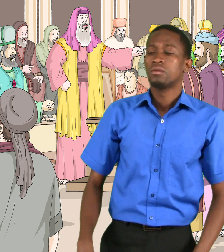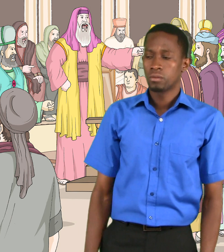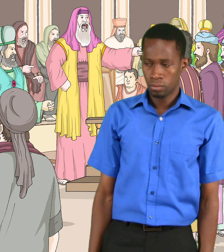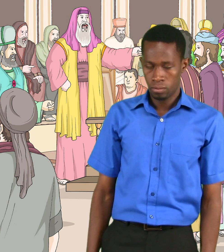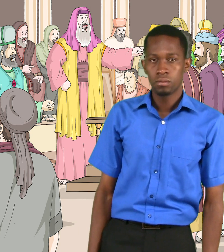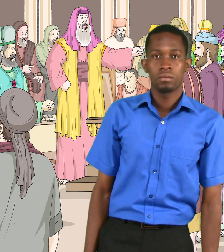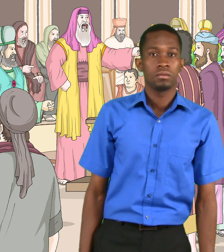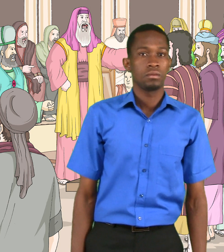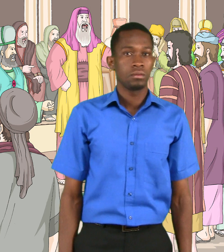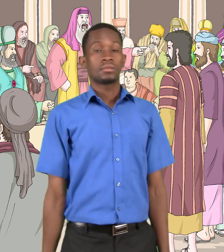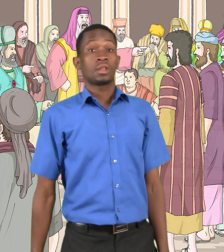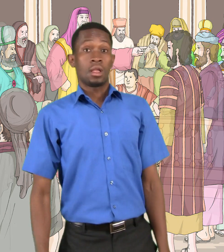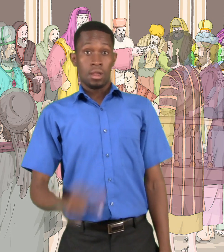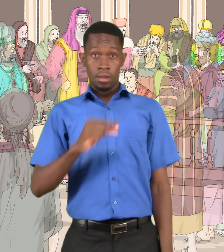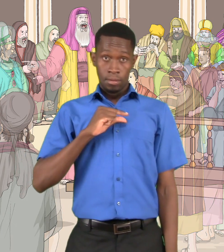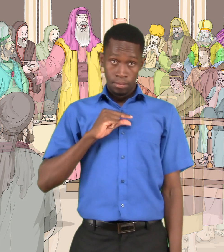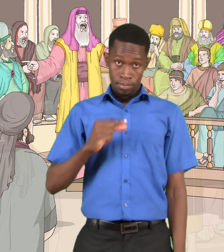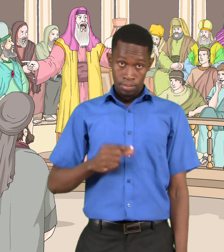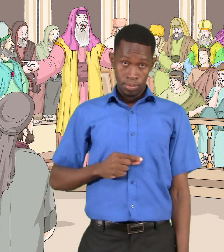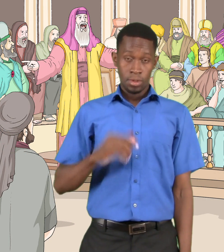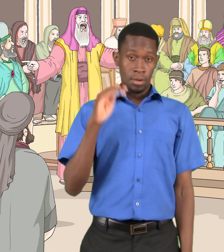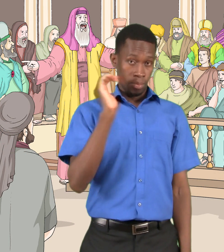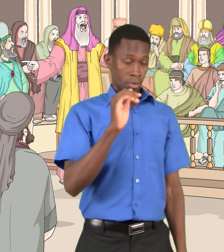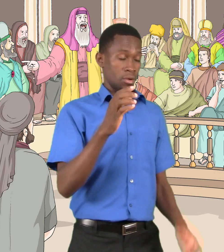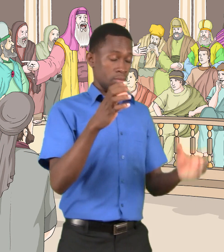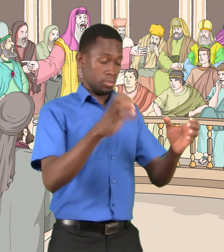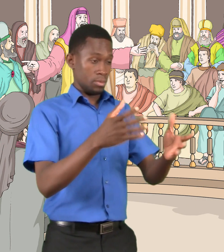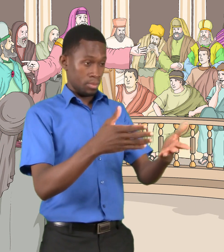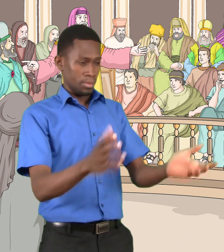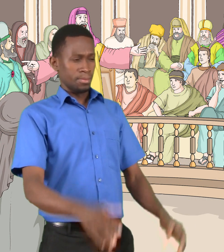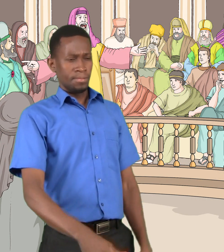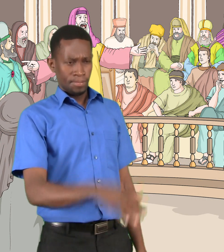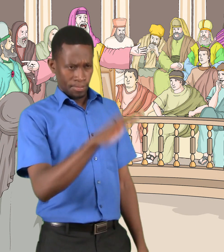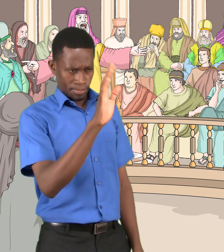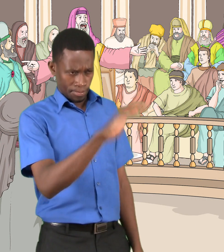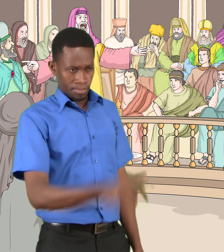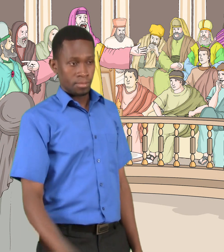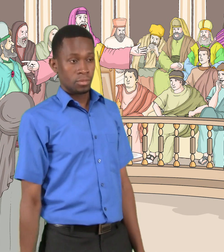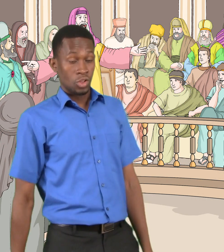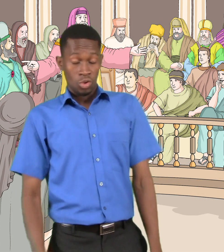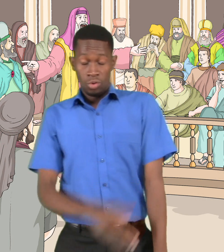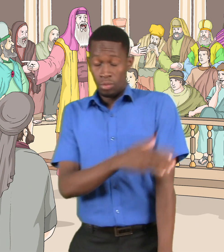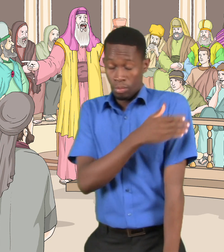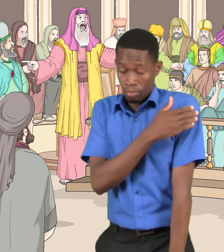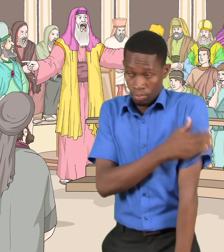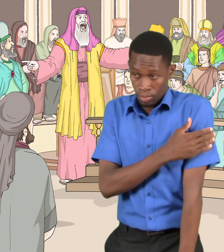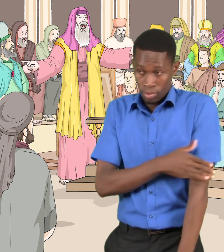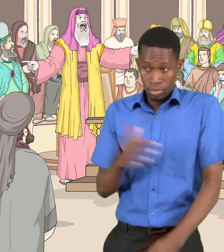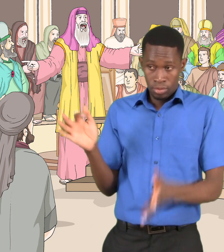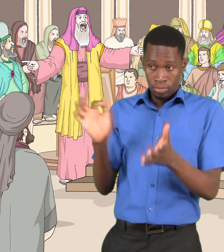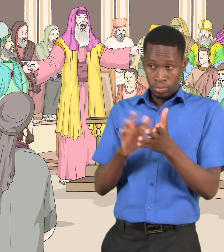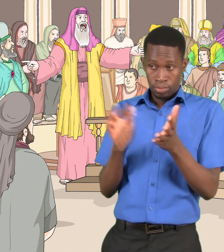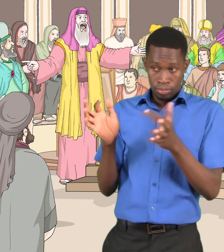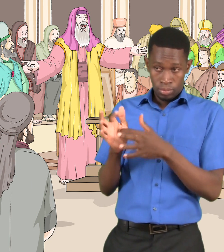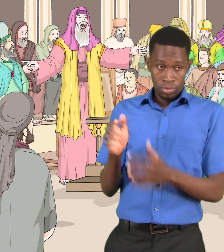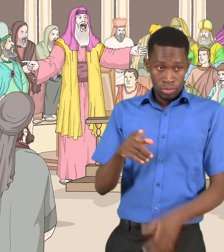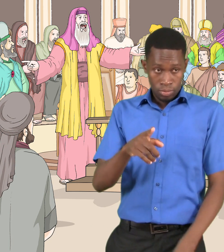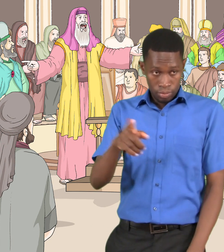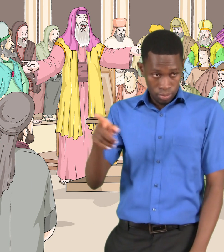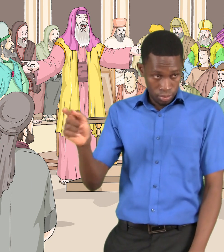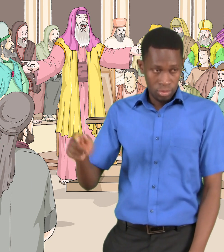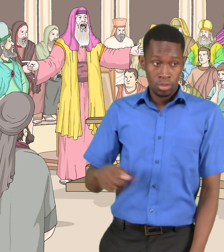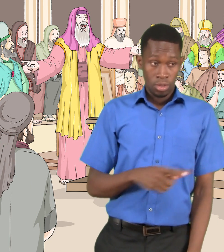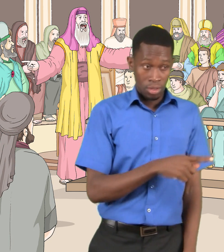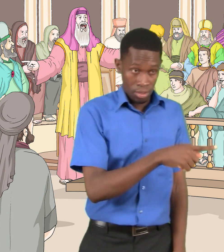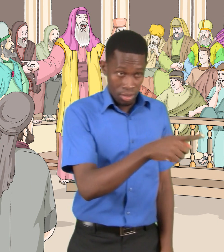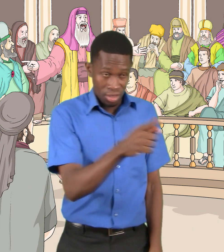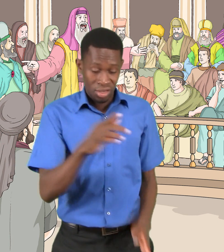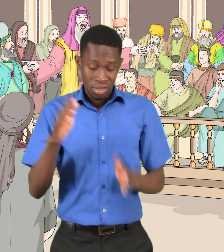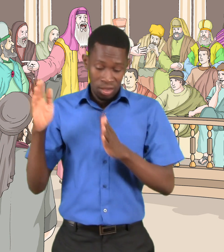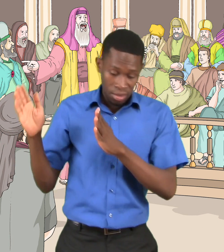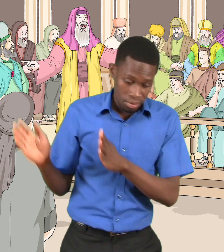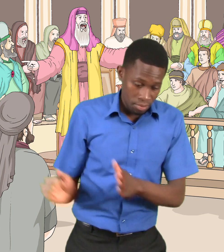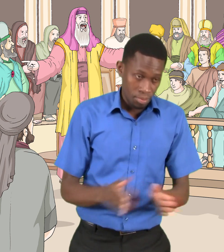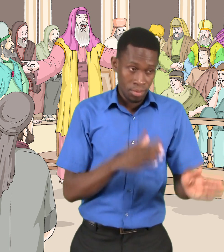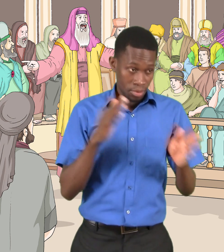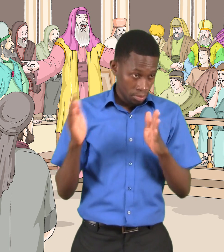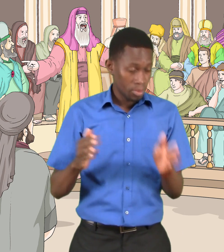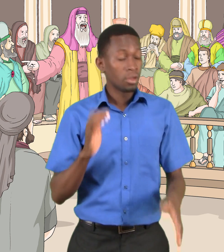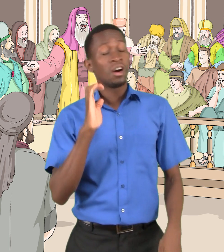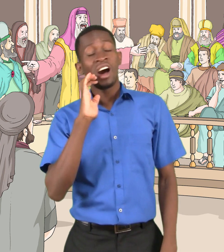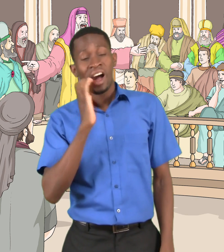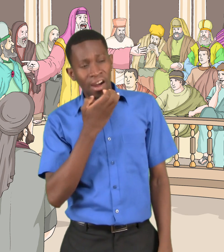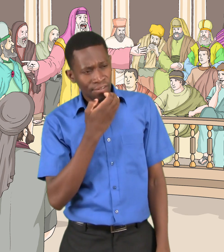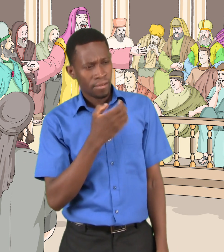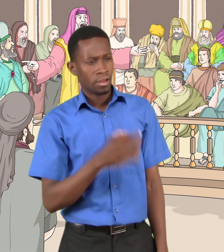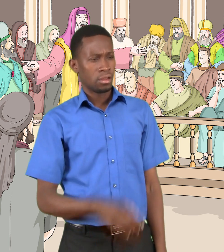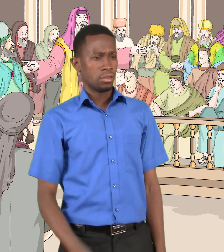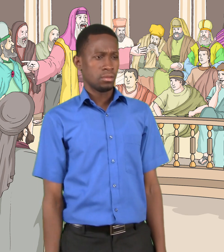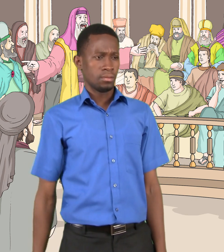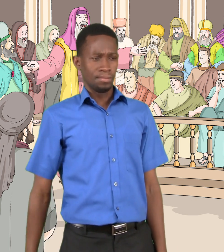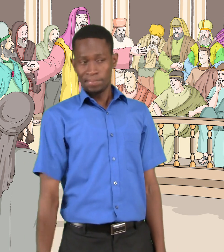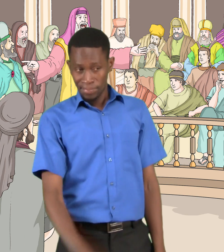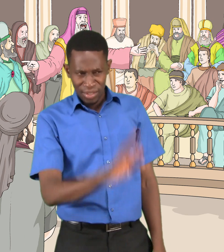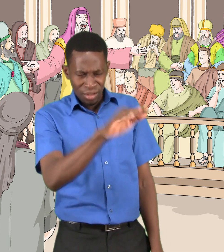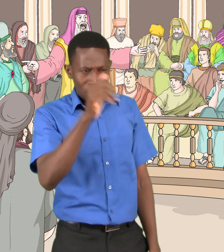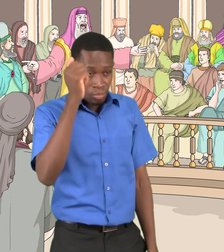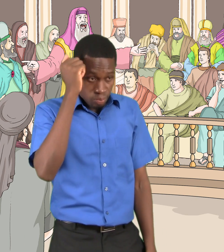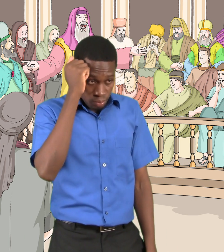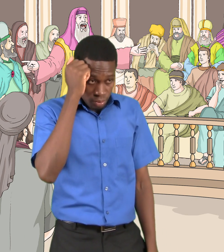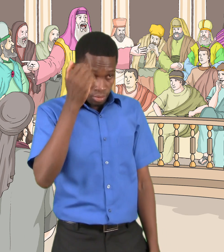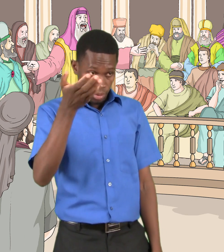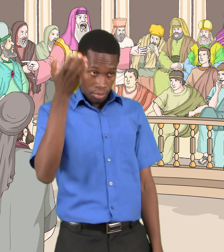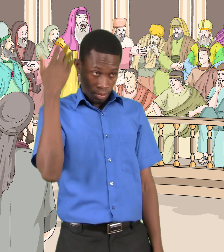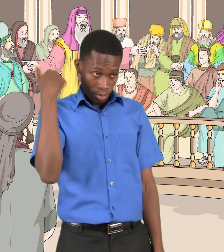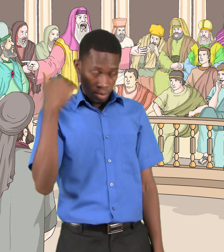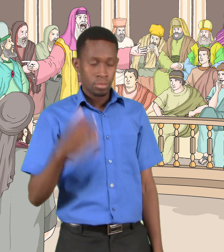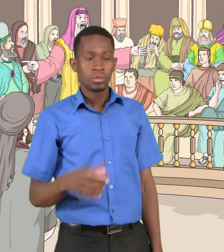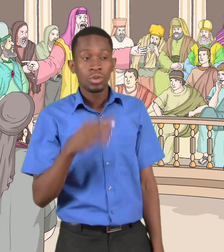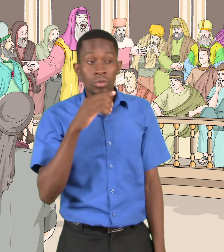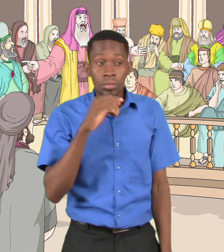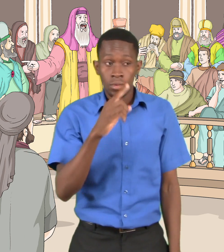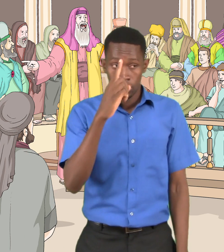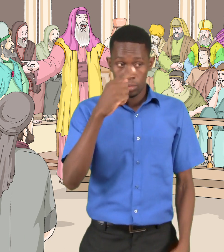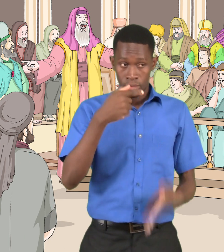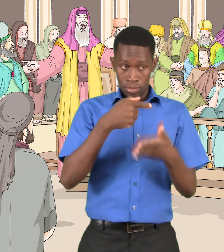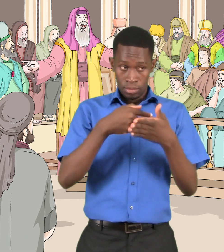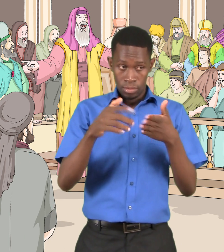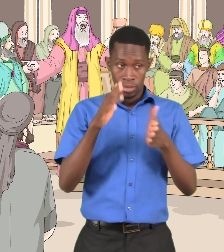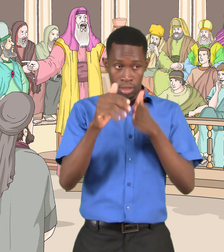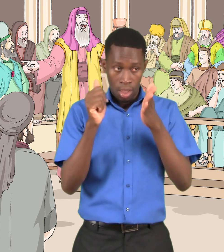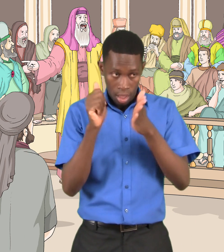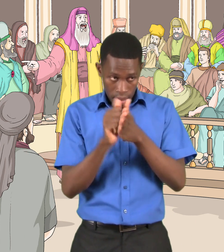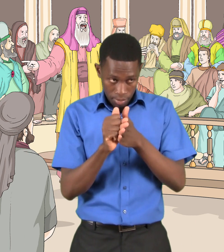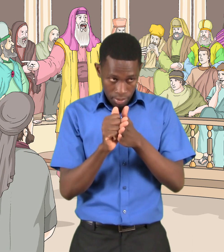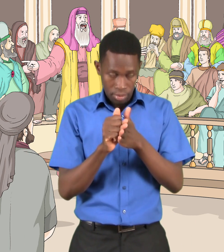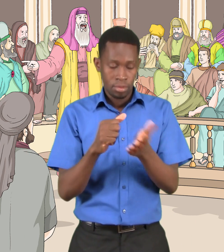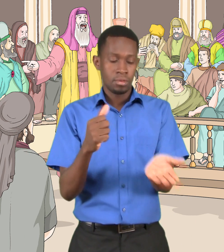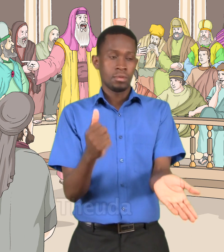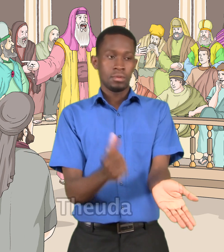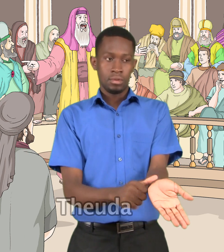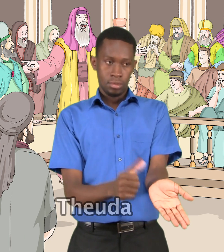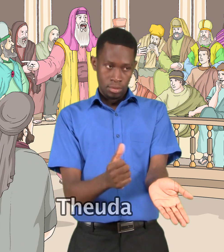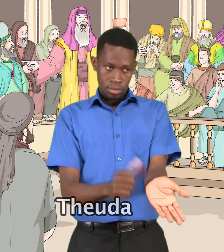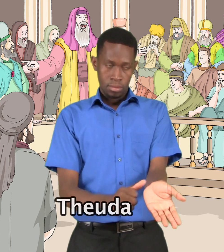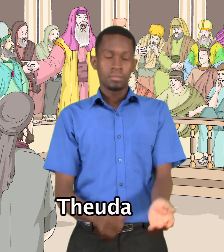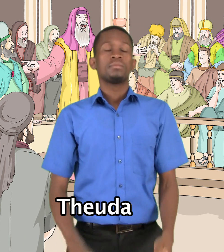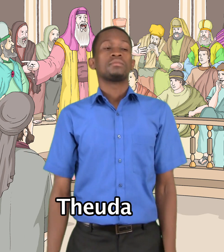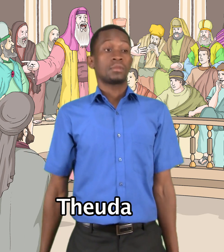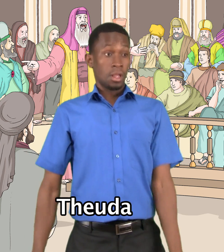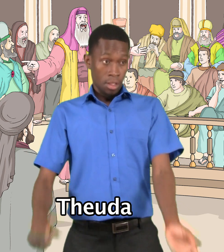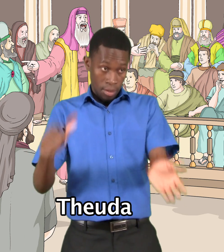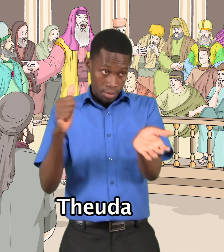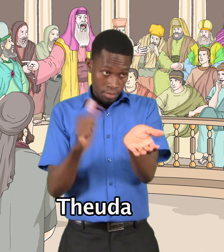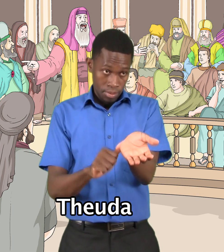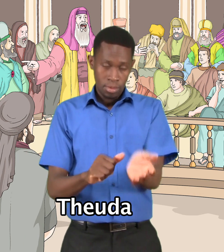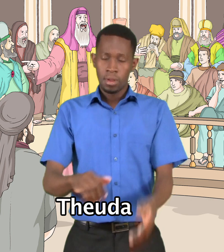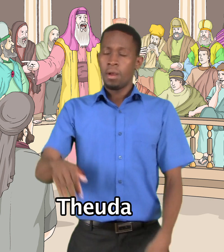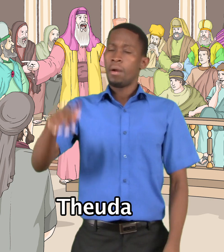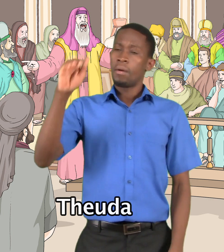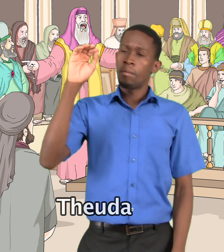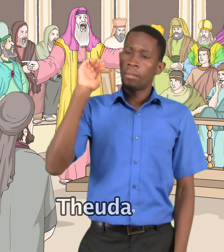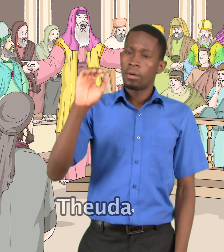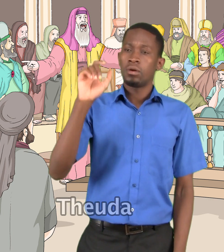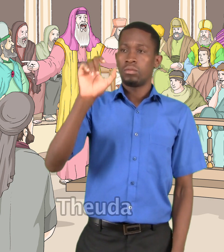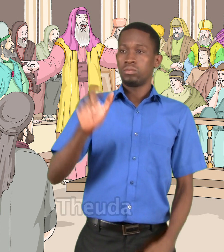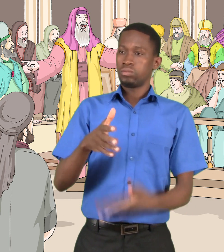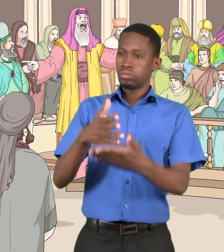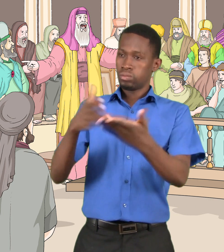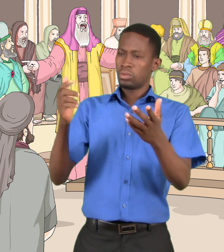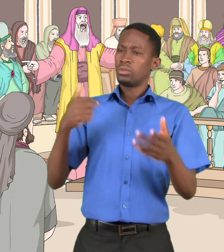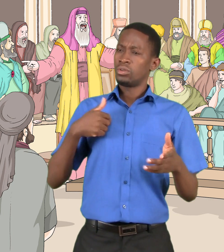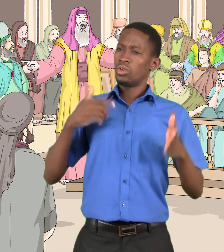“Men of Israel,” he said, “consider carefully what you are about to do to these men.